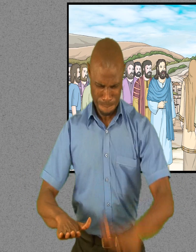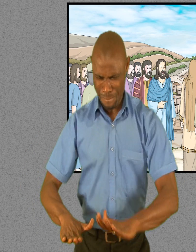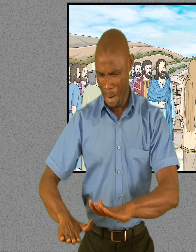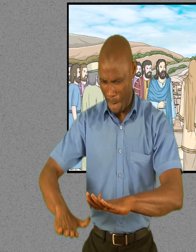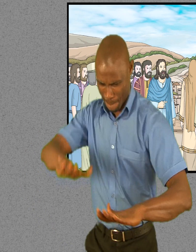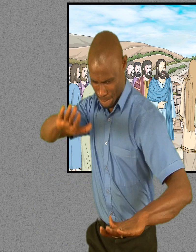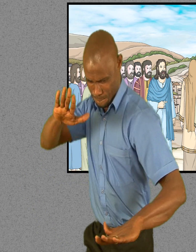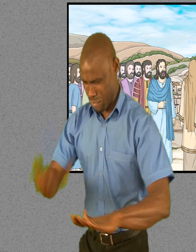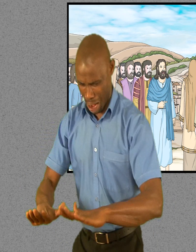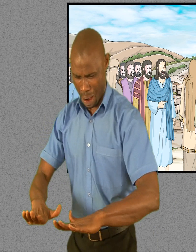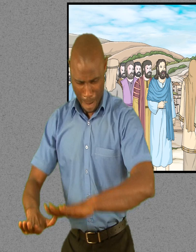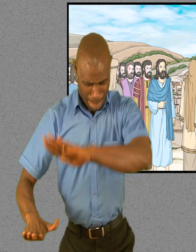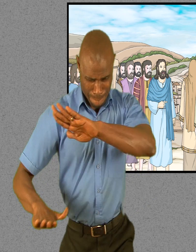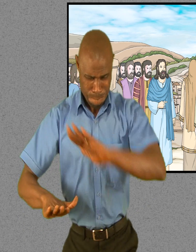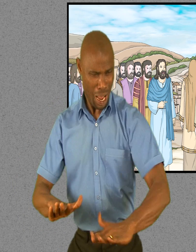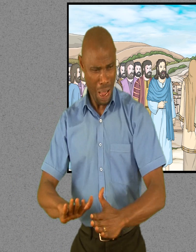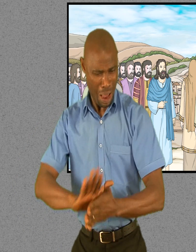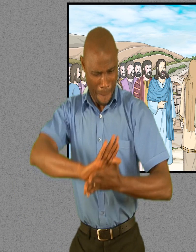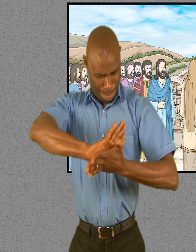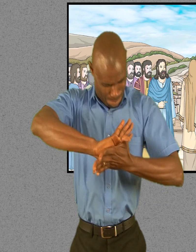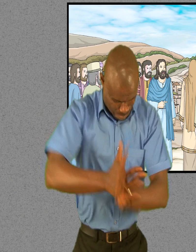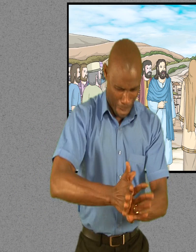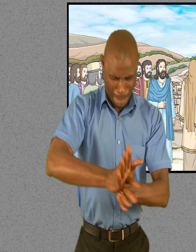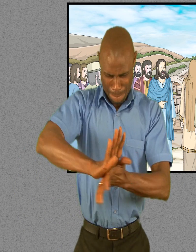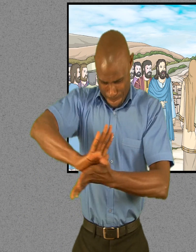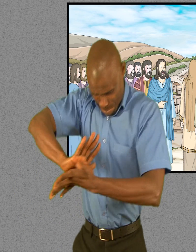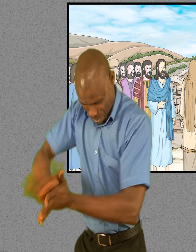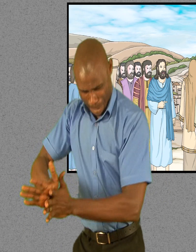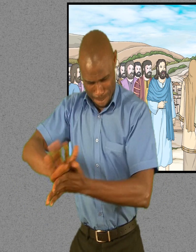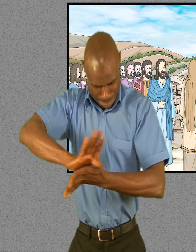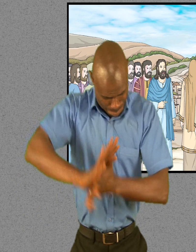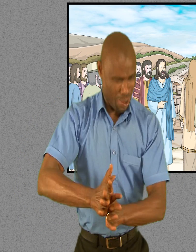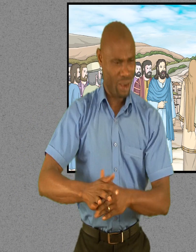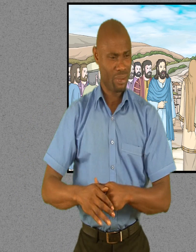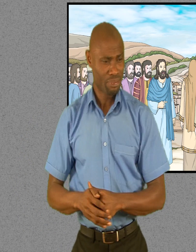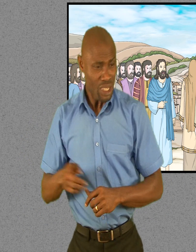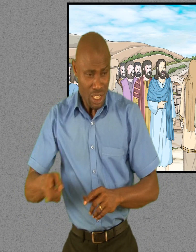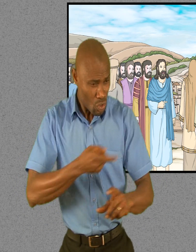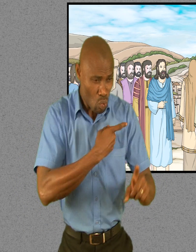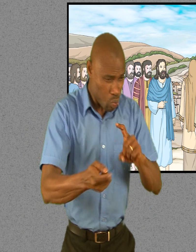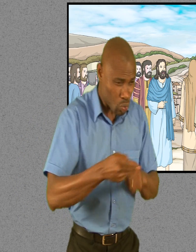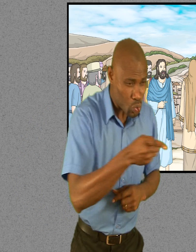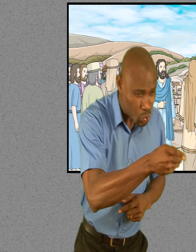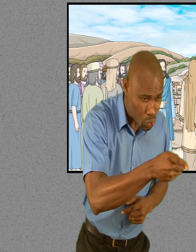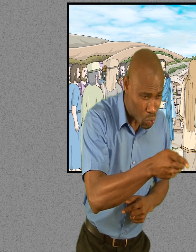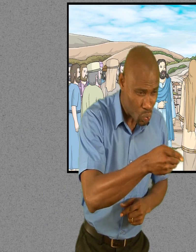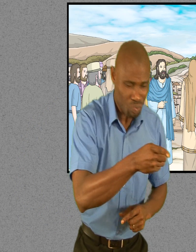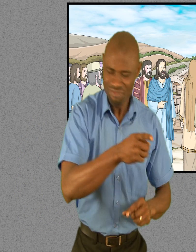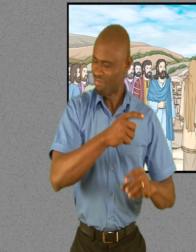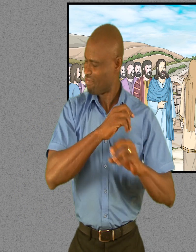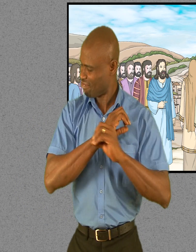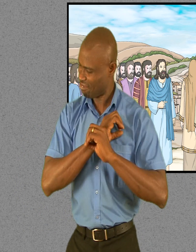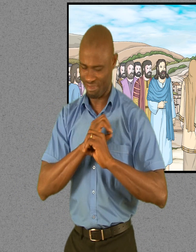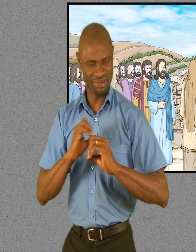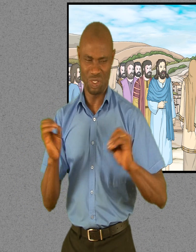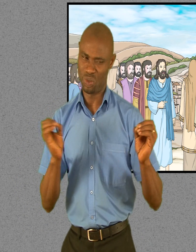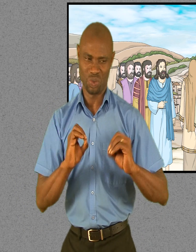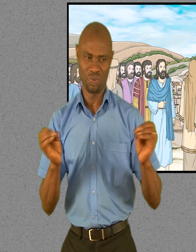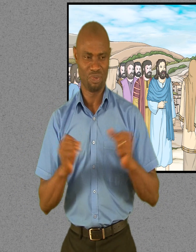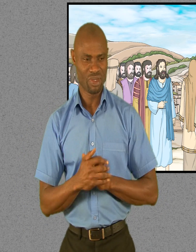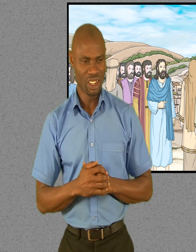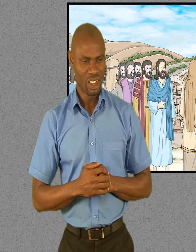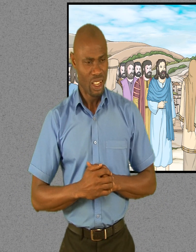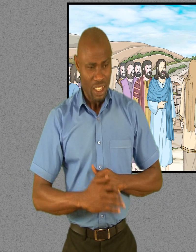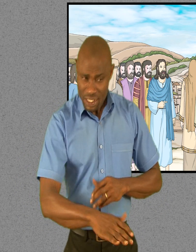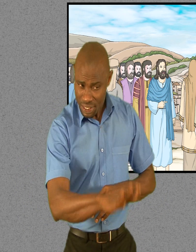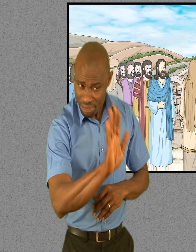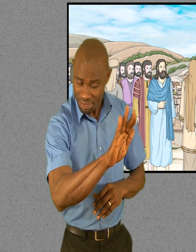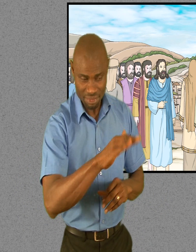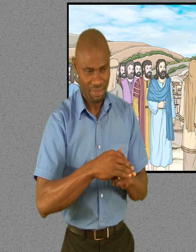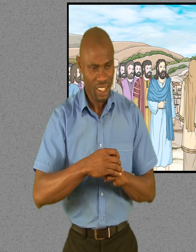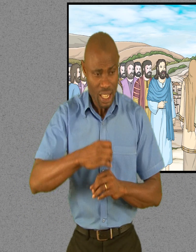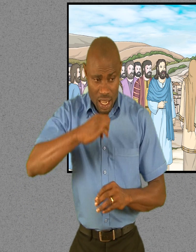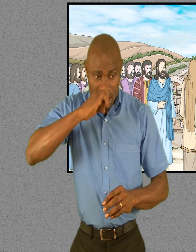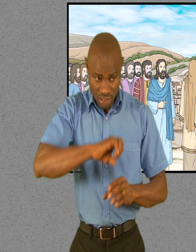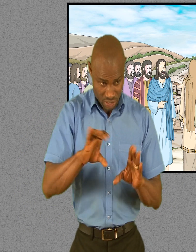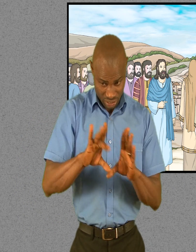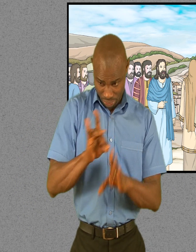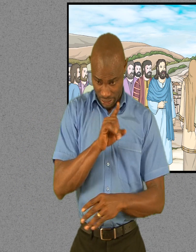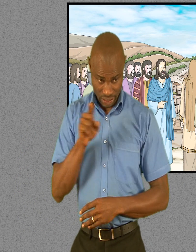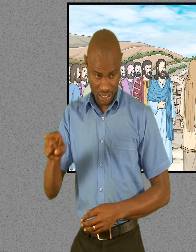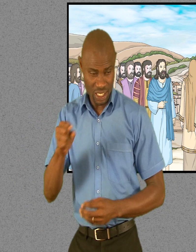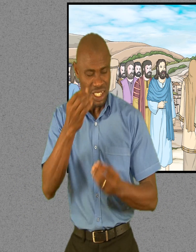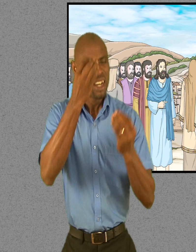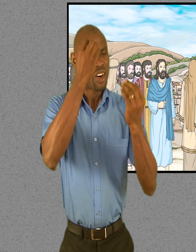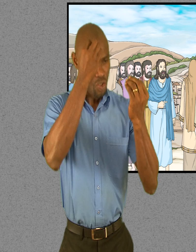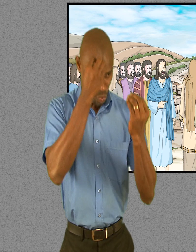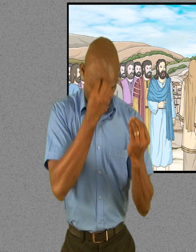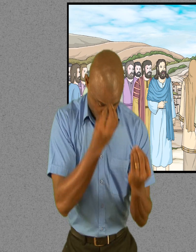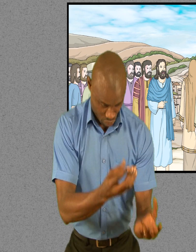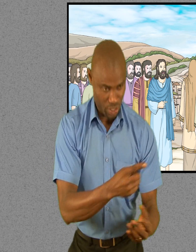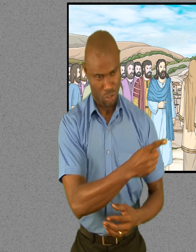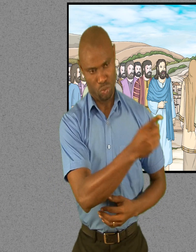Nothing will harm you.